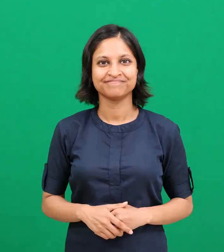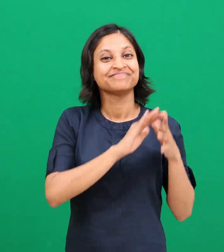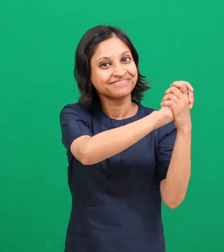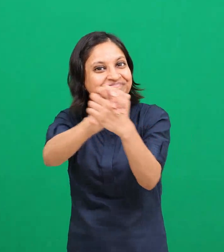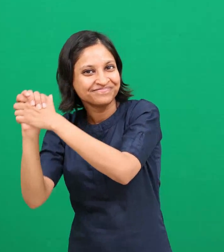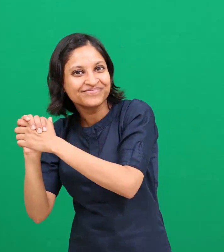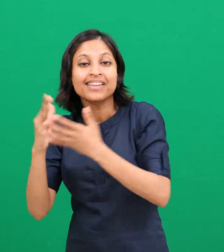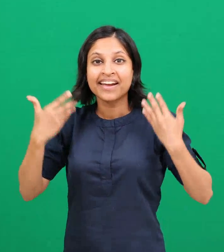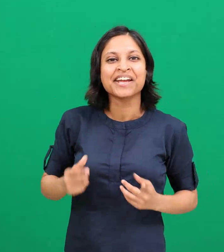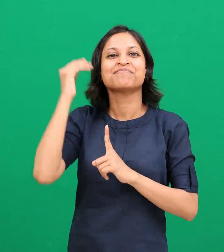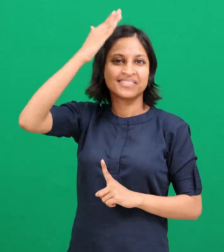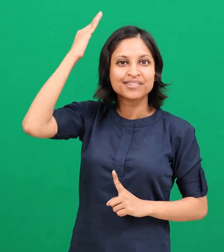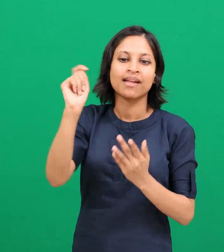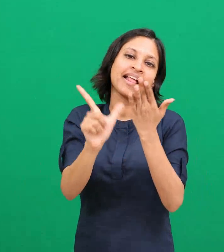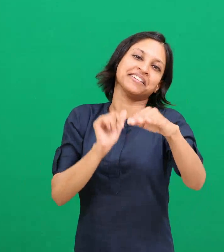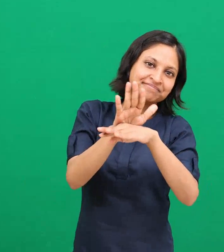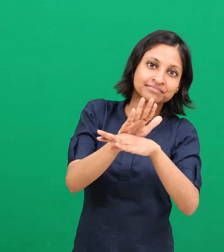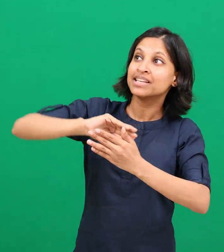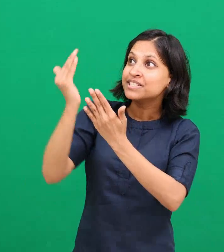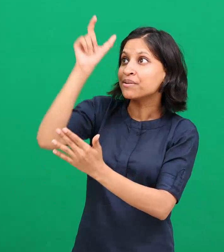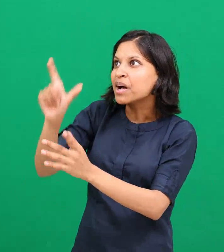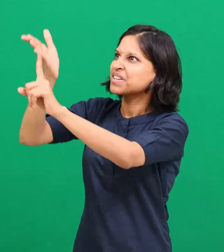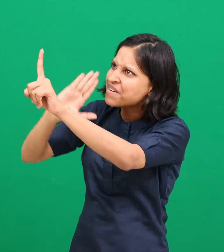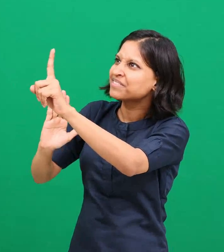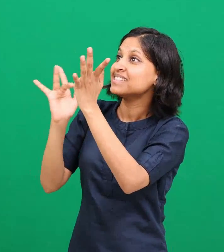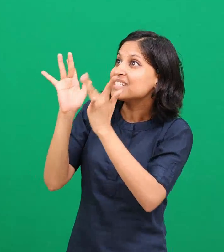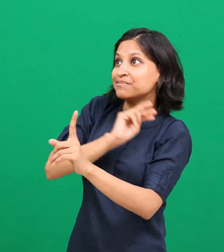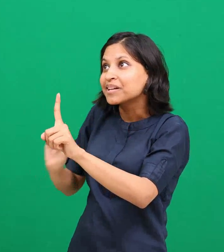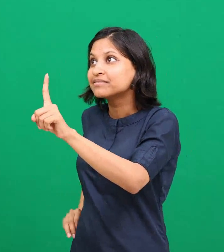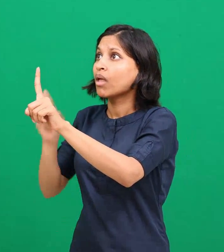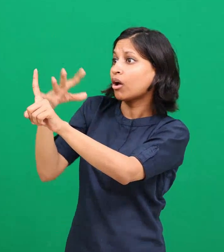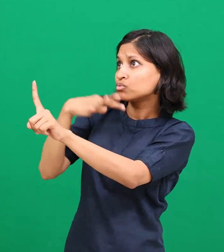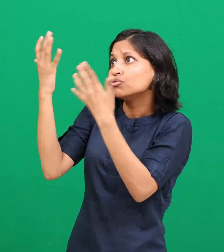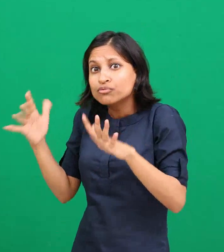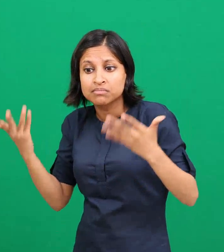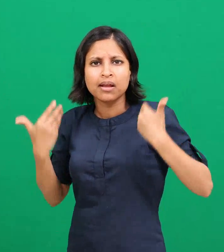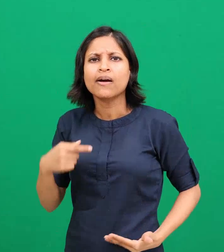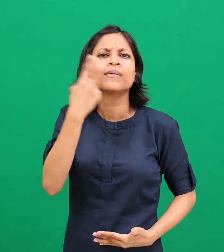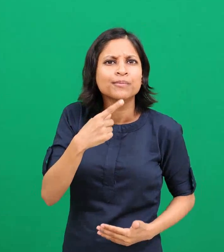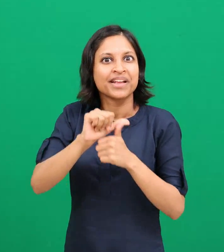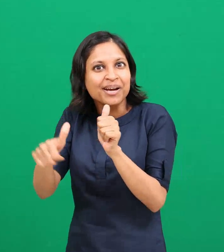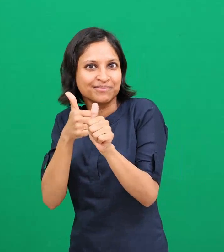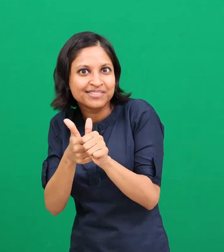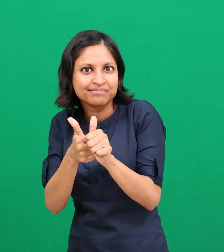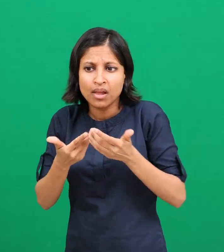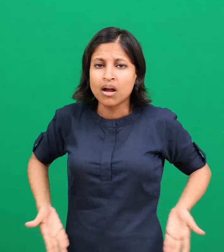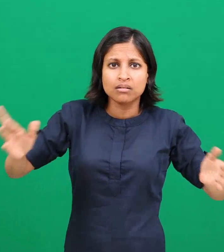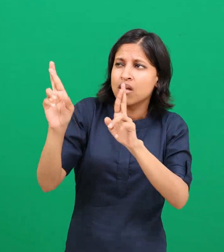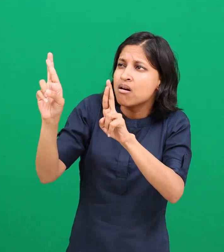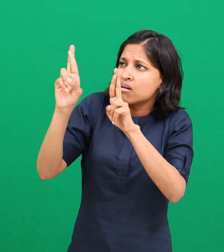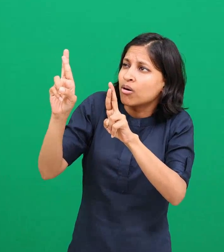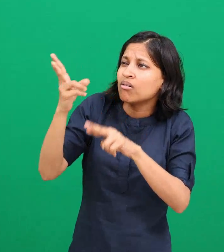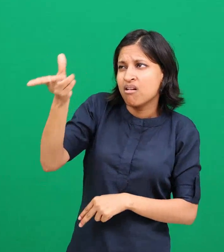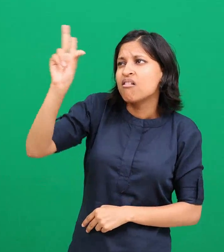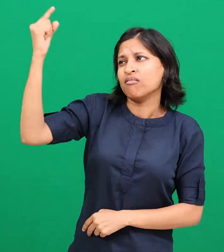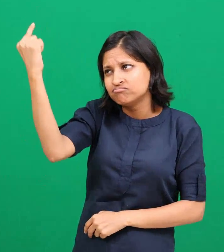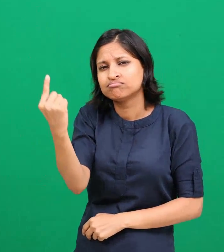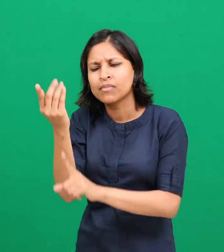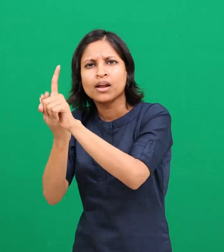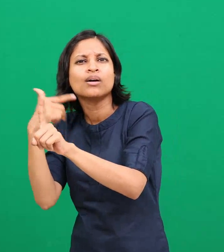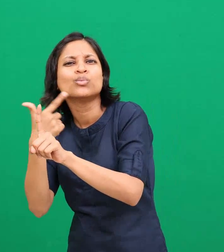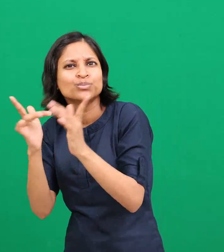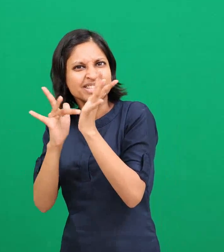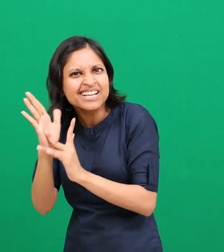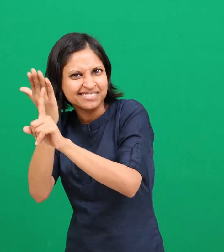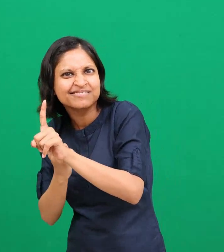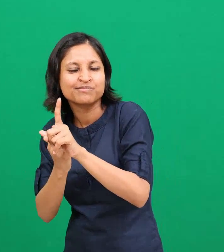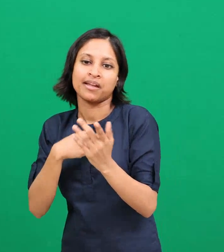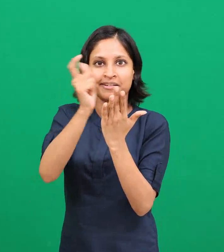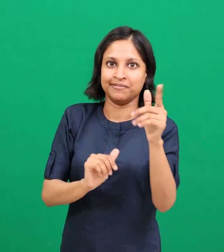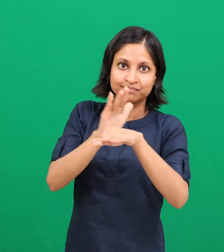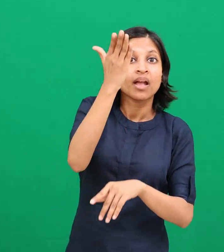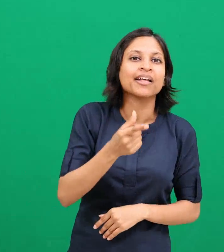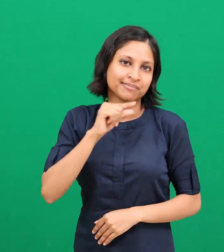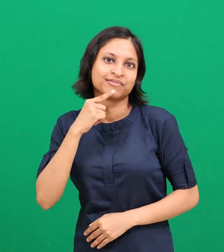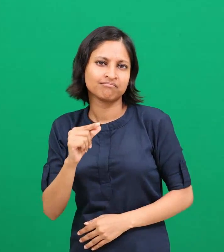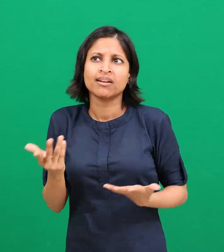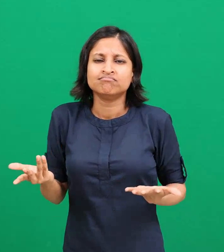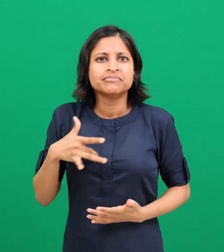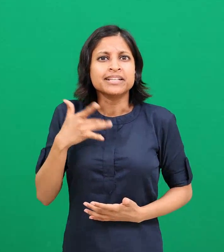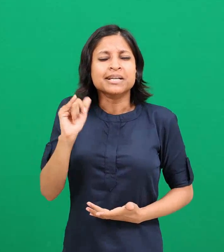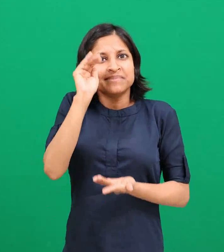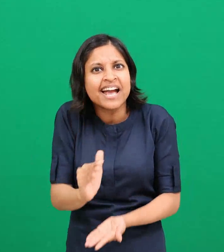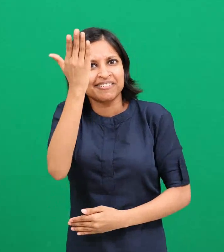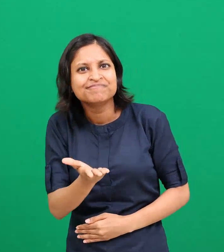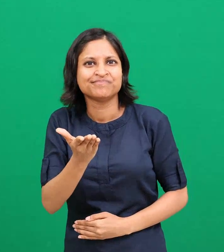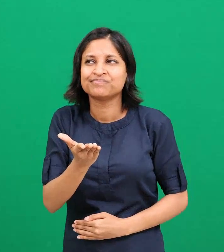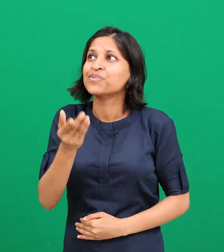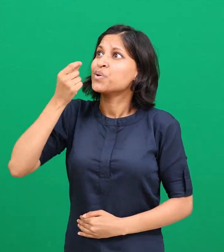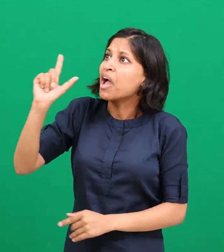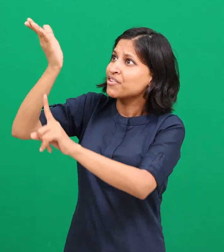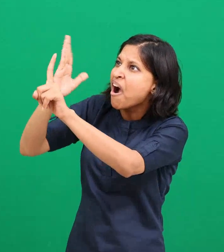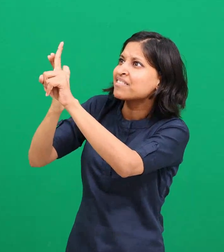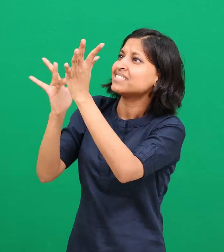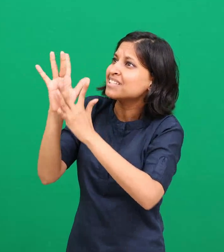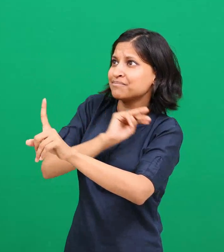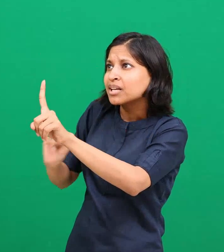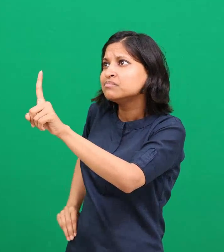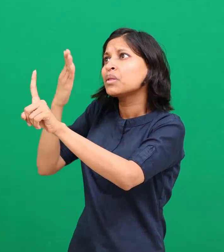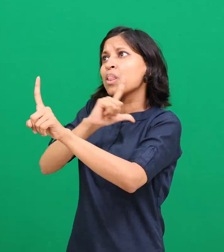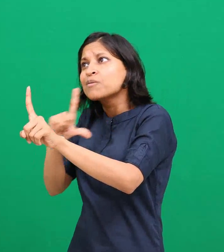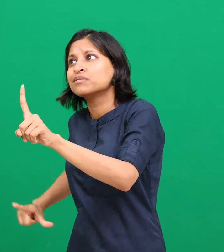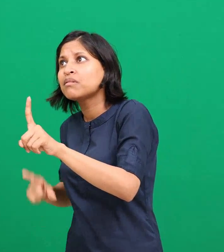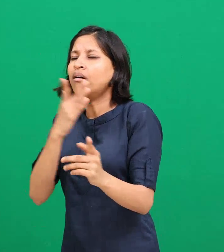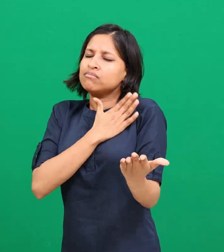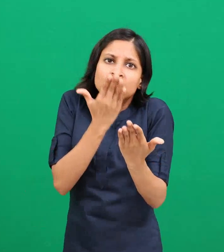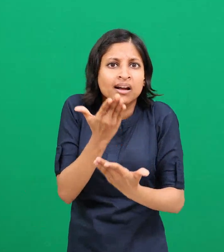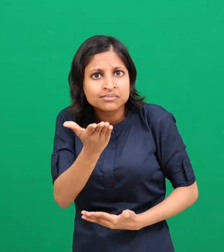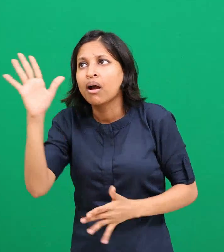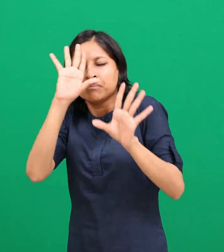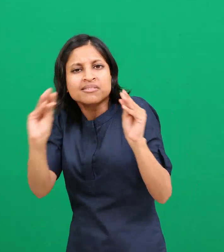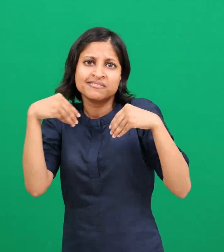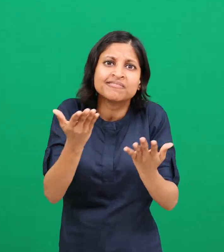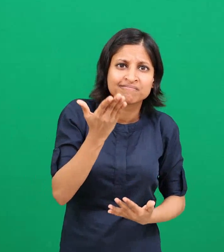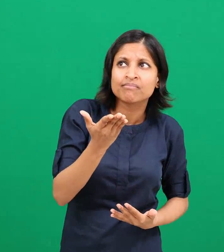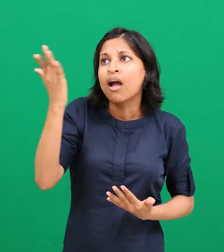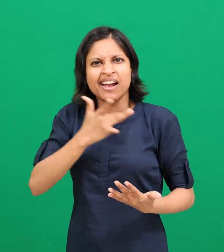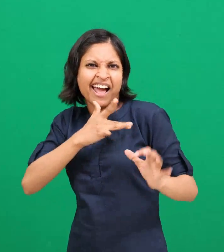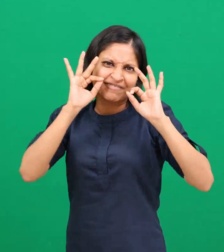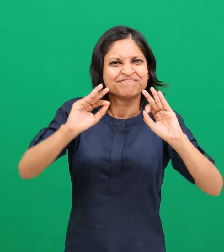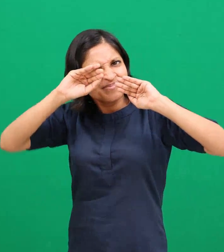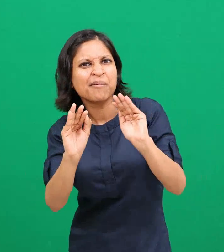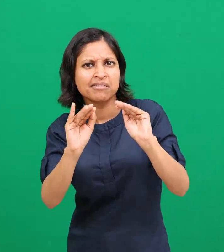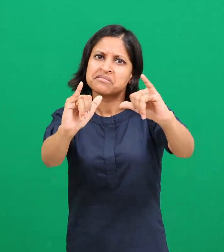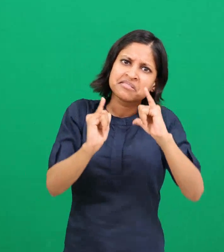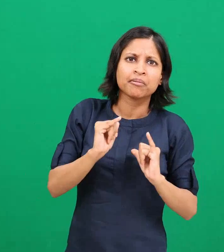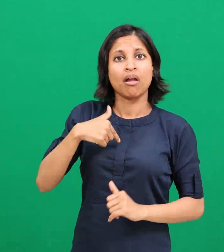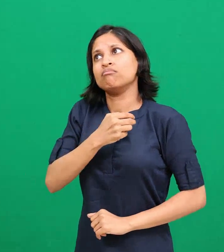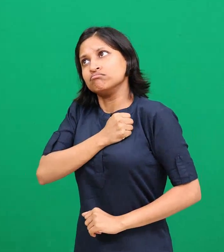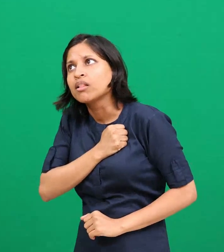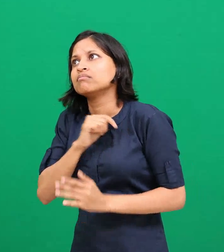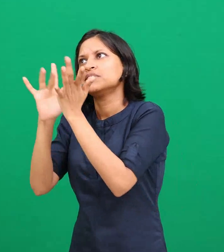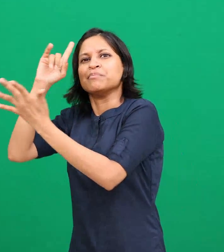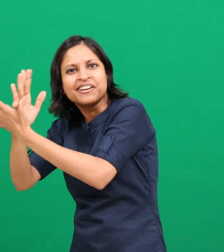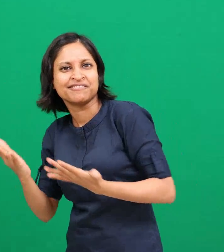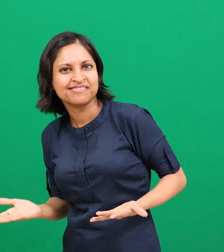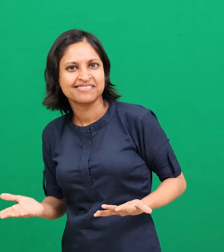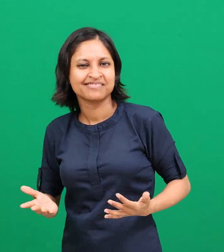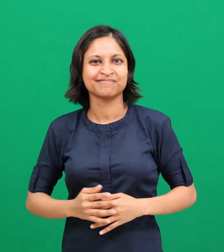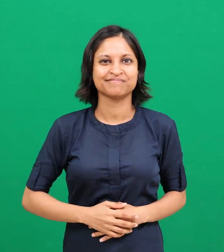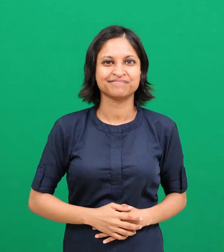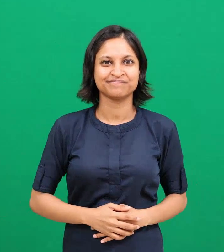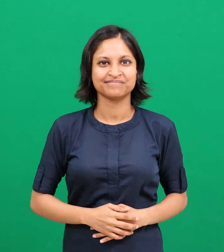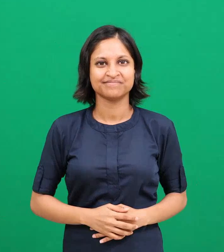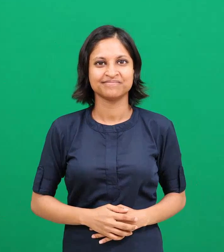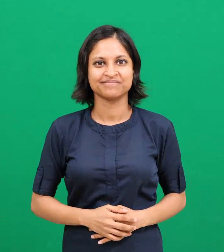Paul, an apostle of Christ Jesus by the command of God our Savior and of Christ Jesus our hope, To Timothy, my true child in the faith: Grace, mercy, and peace from God the Father and Christ Jesus our Lord.